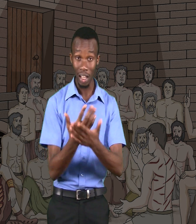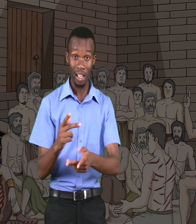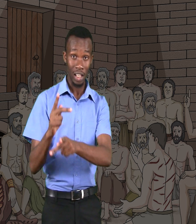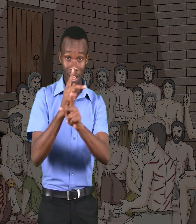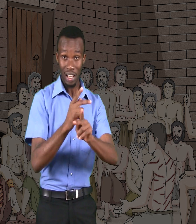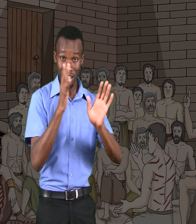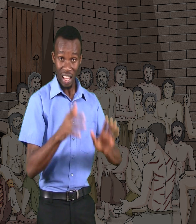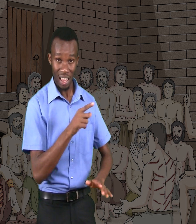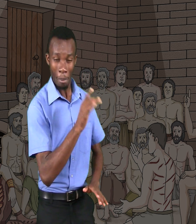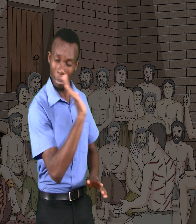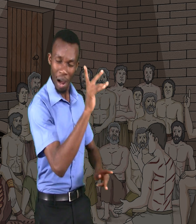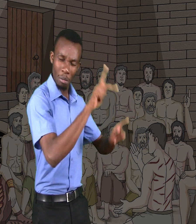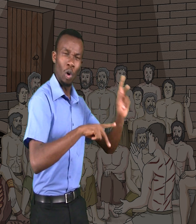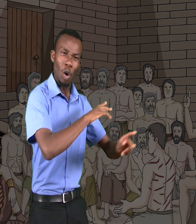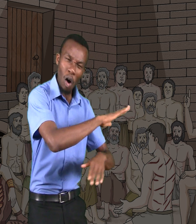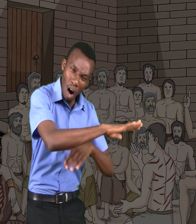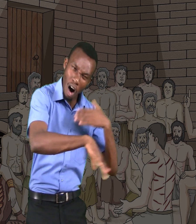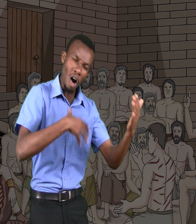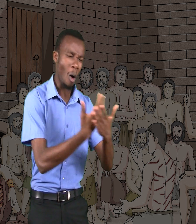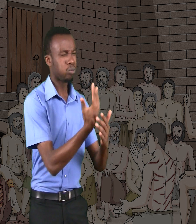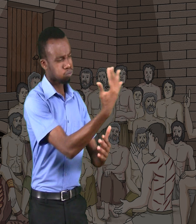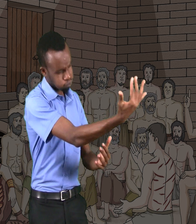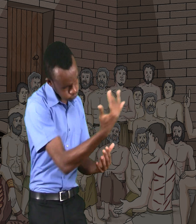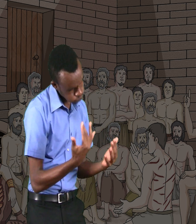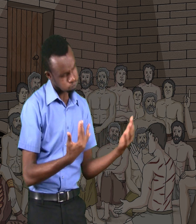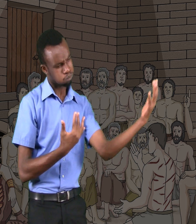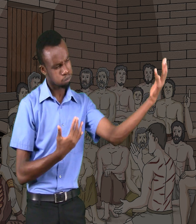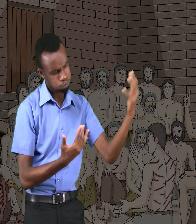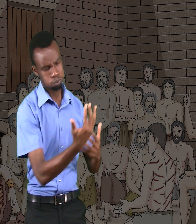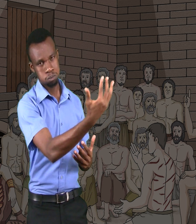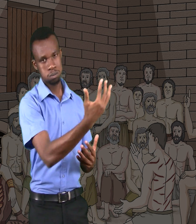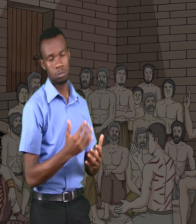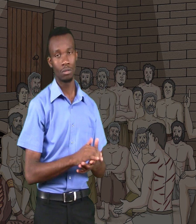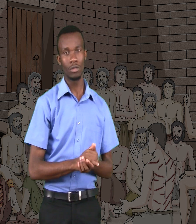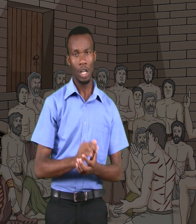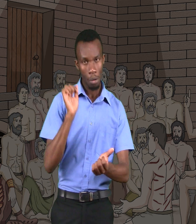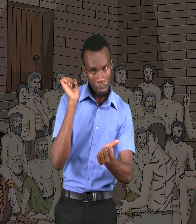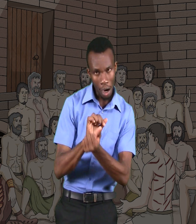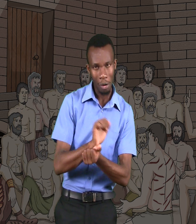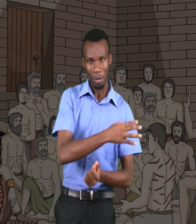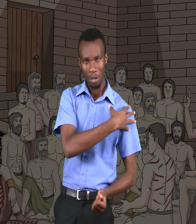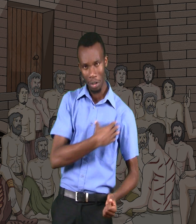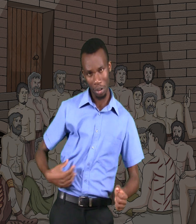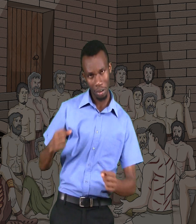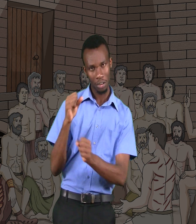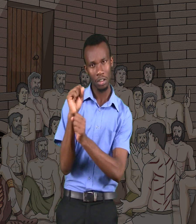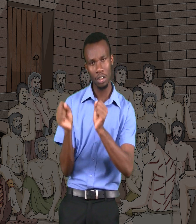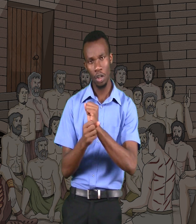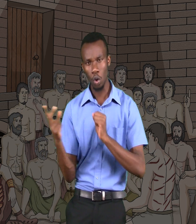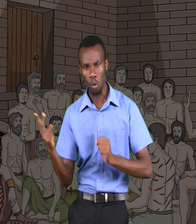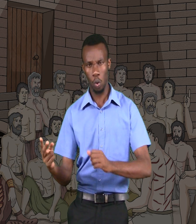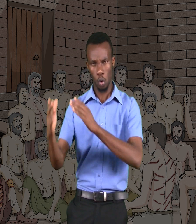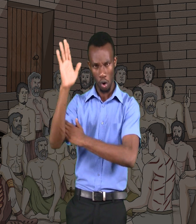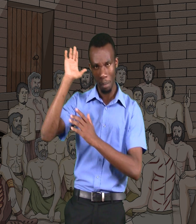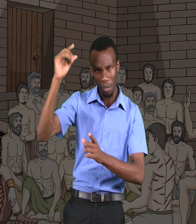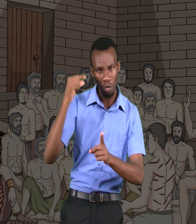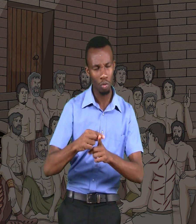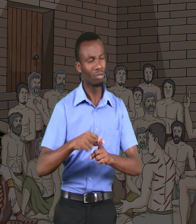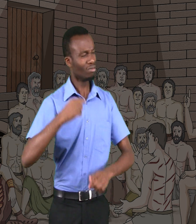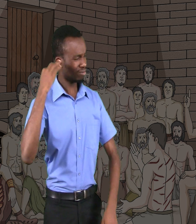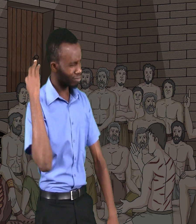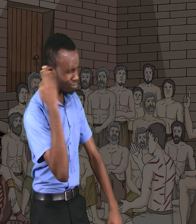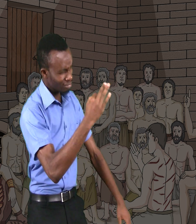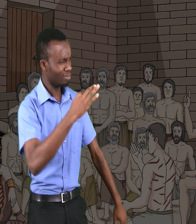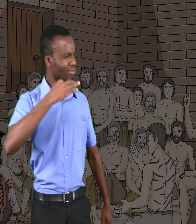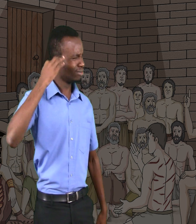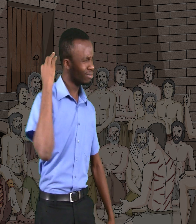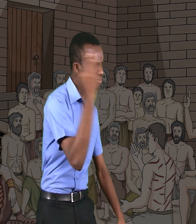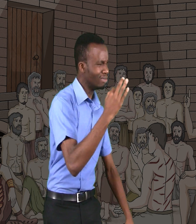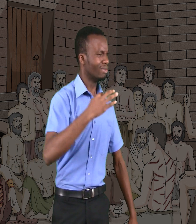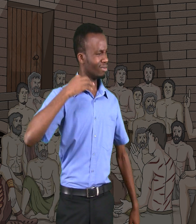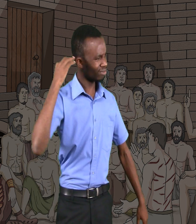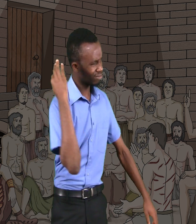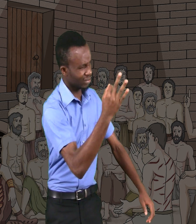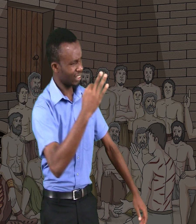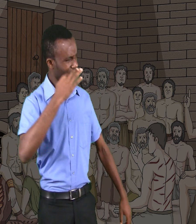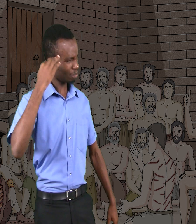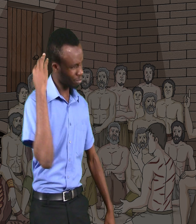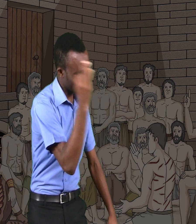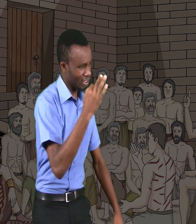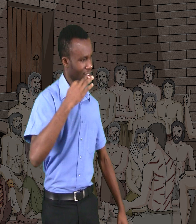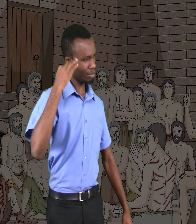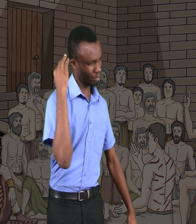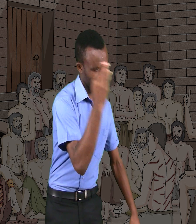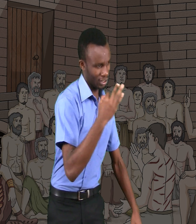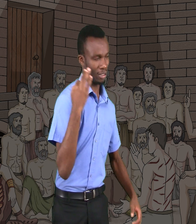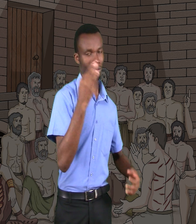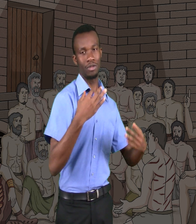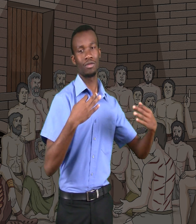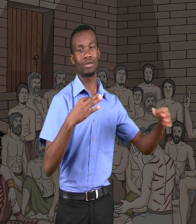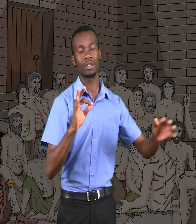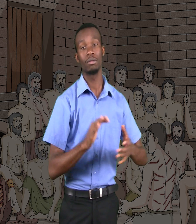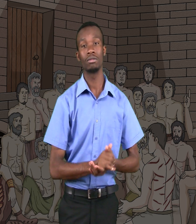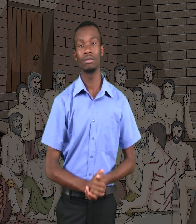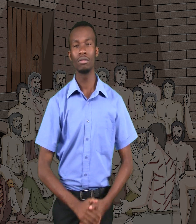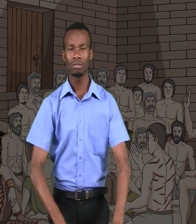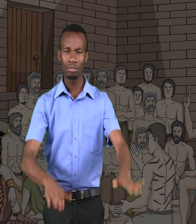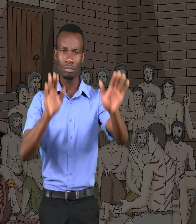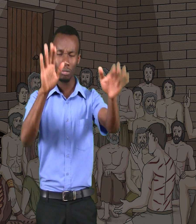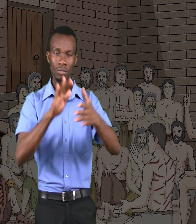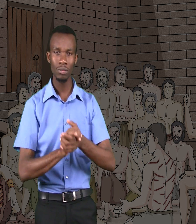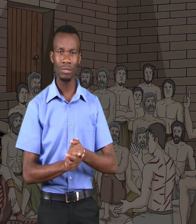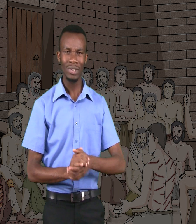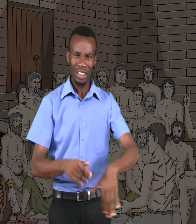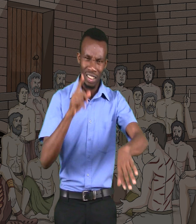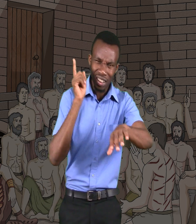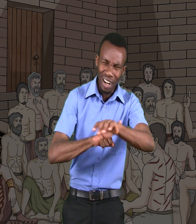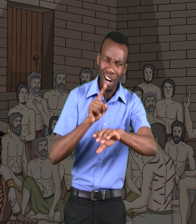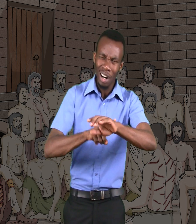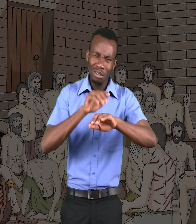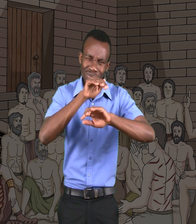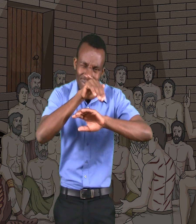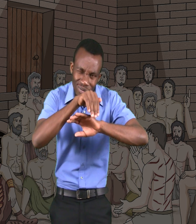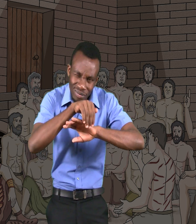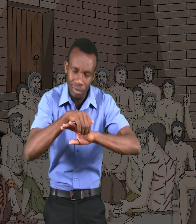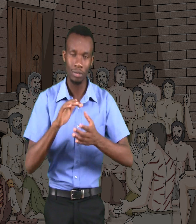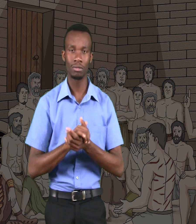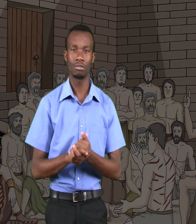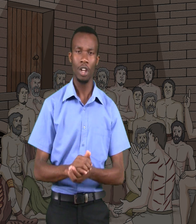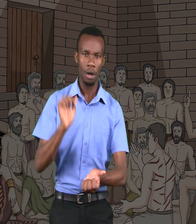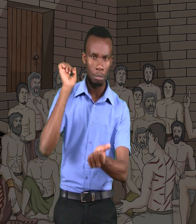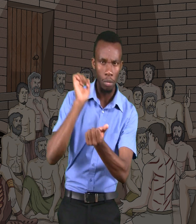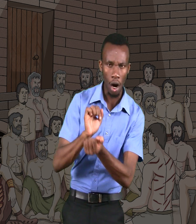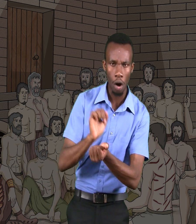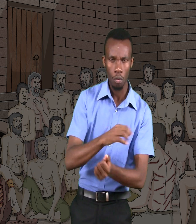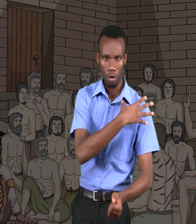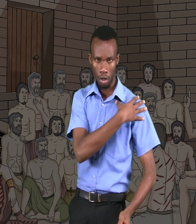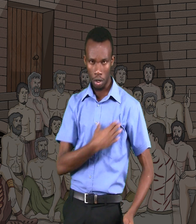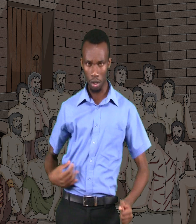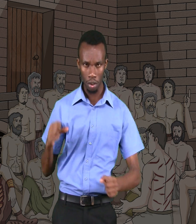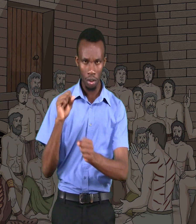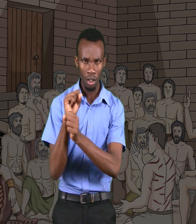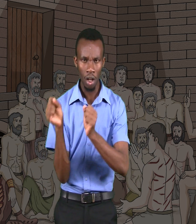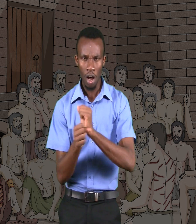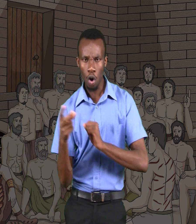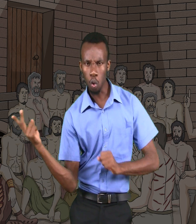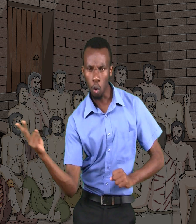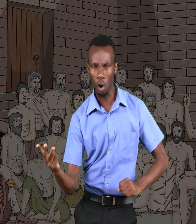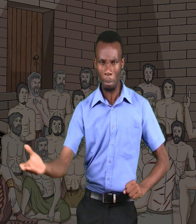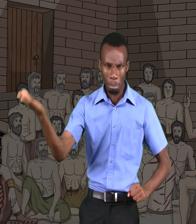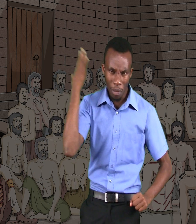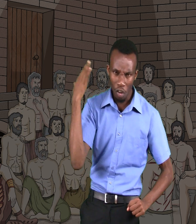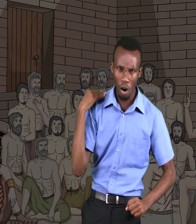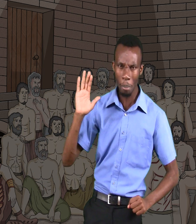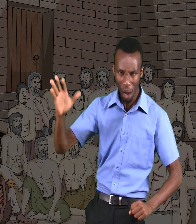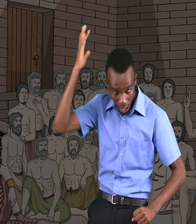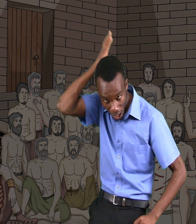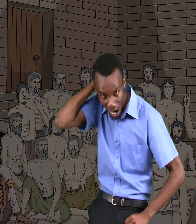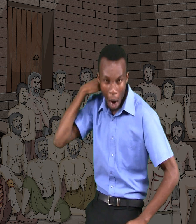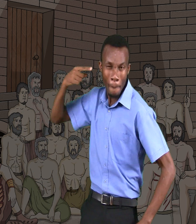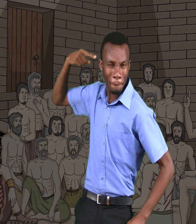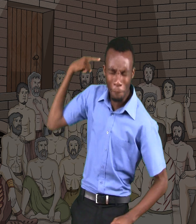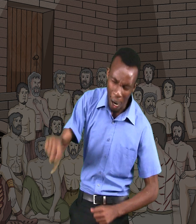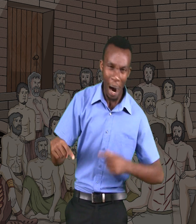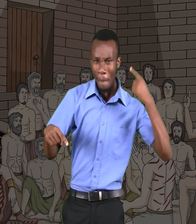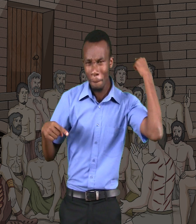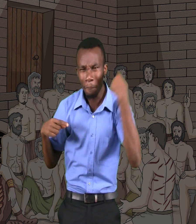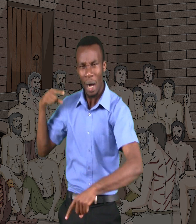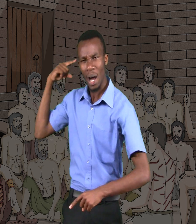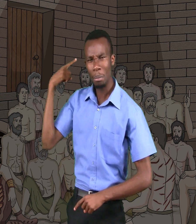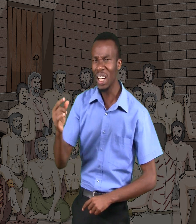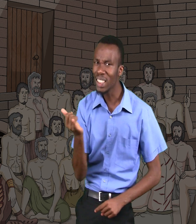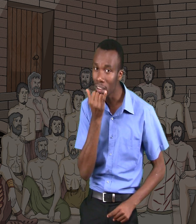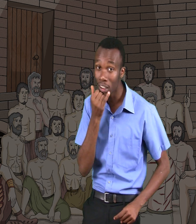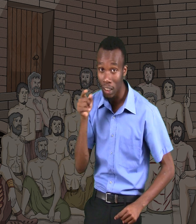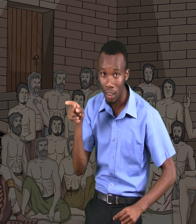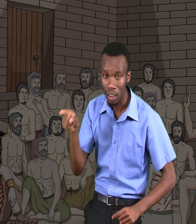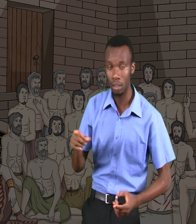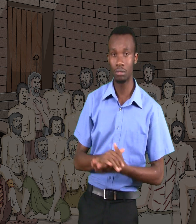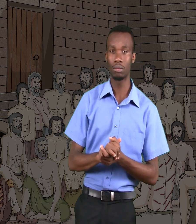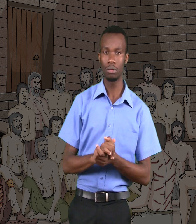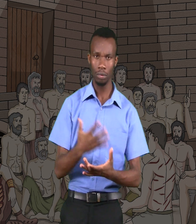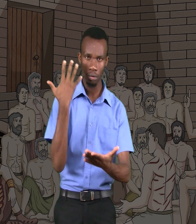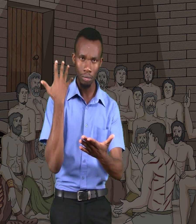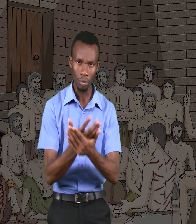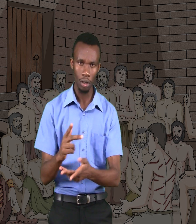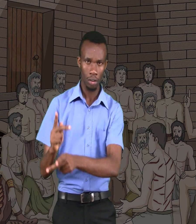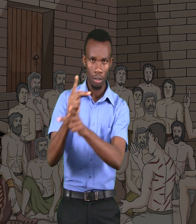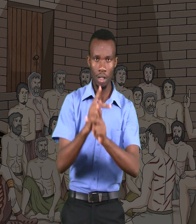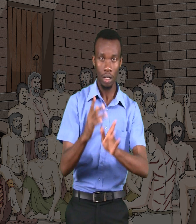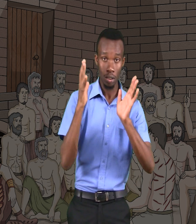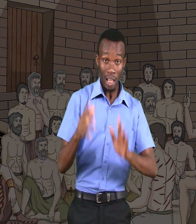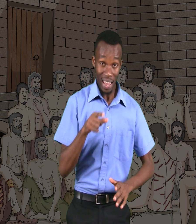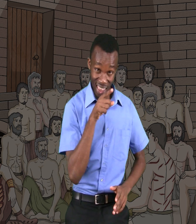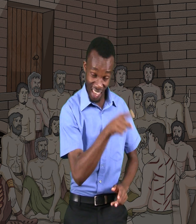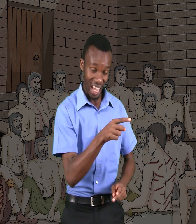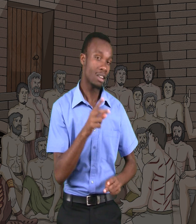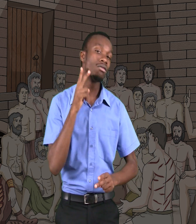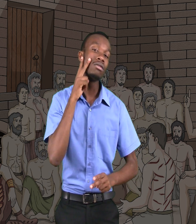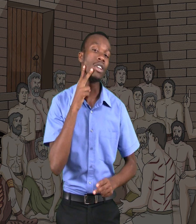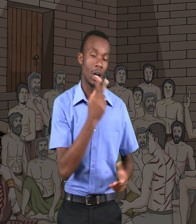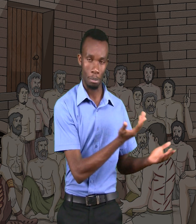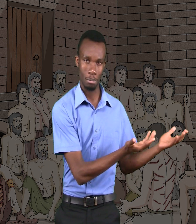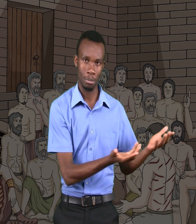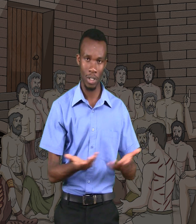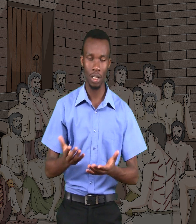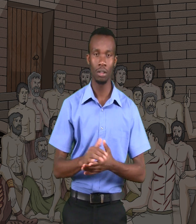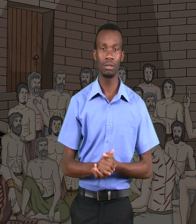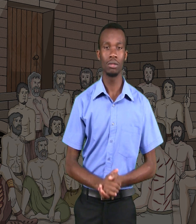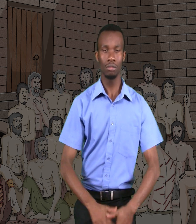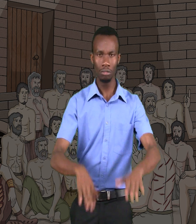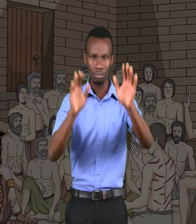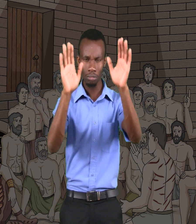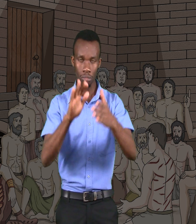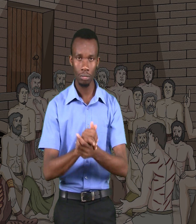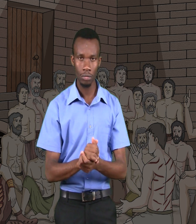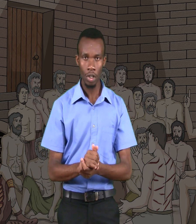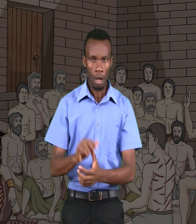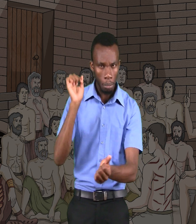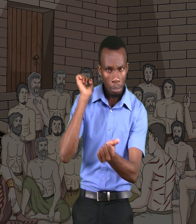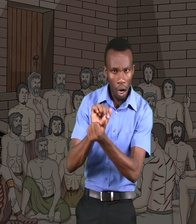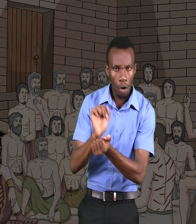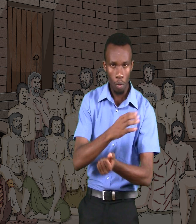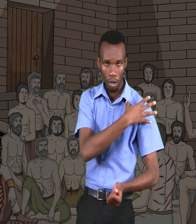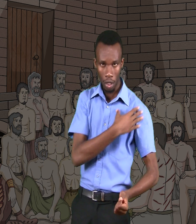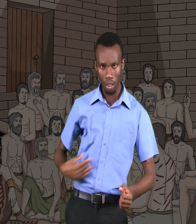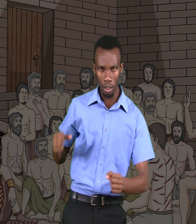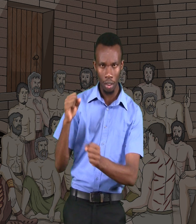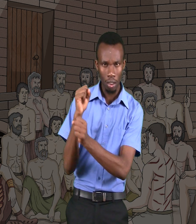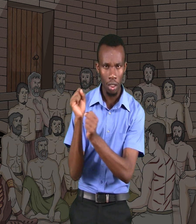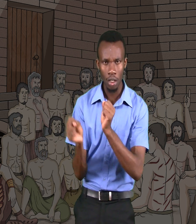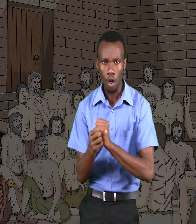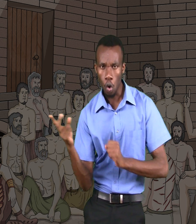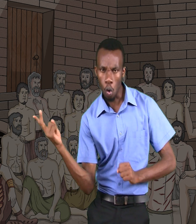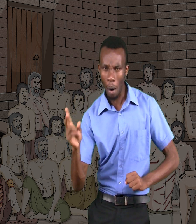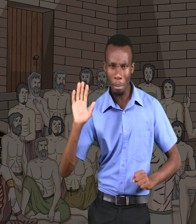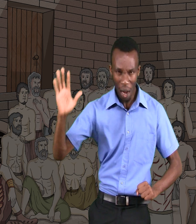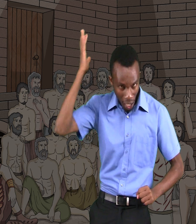Then Paul and Silas spoke the word of the Lord to him and to everyone in his house.